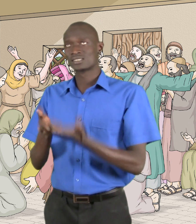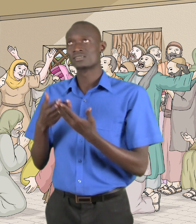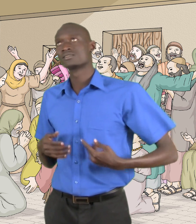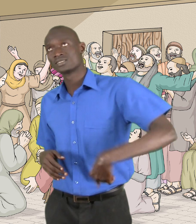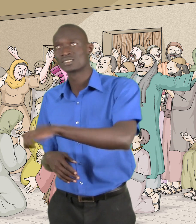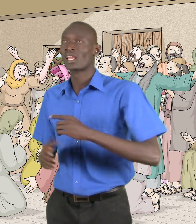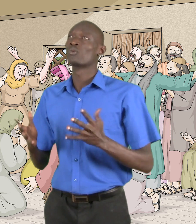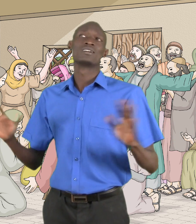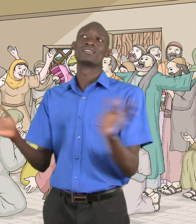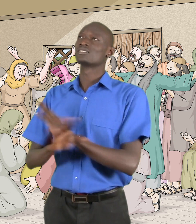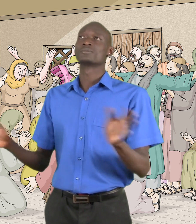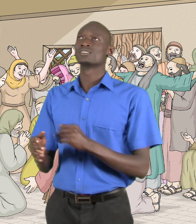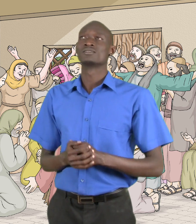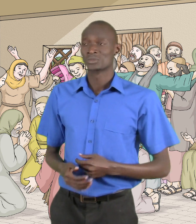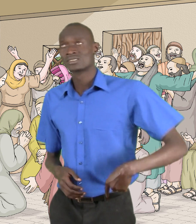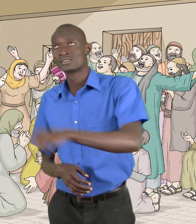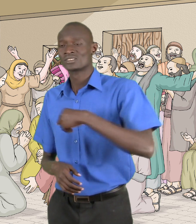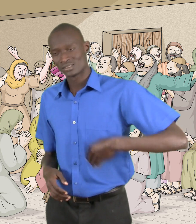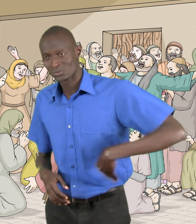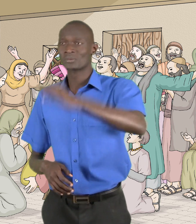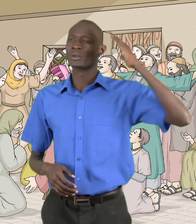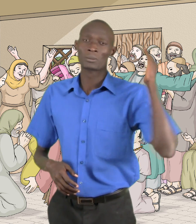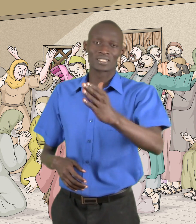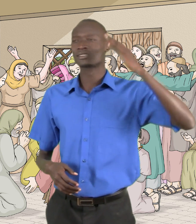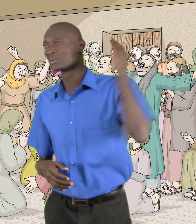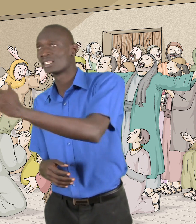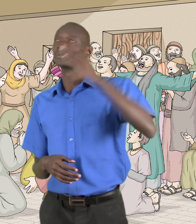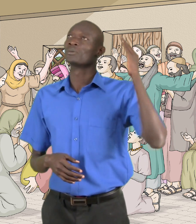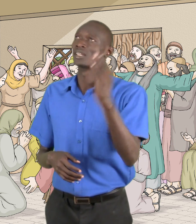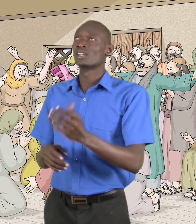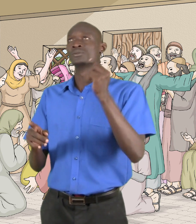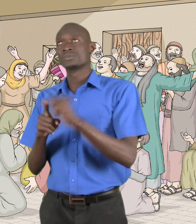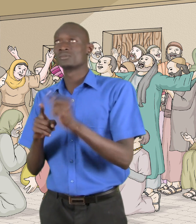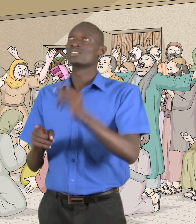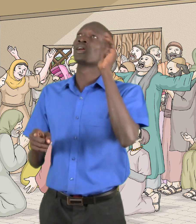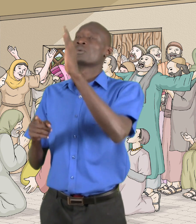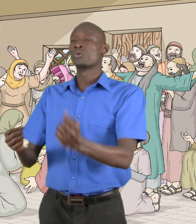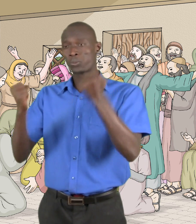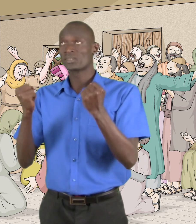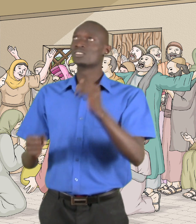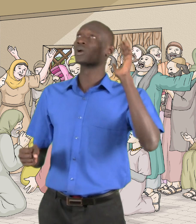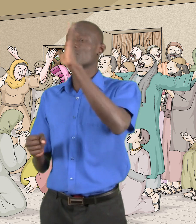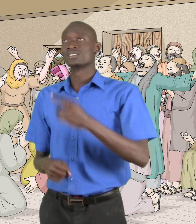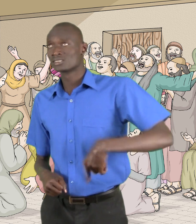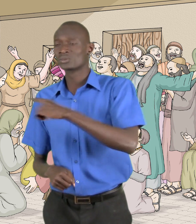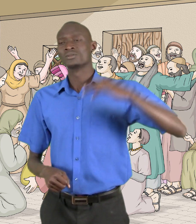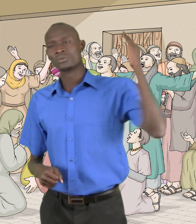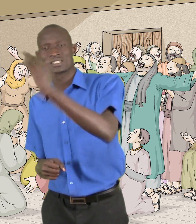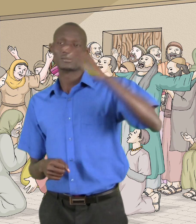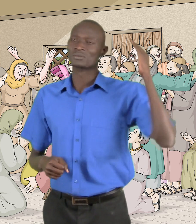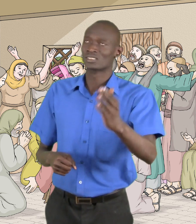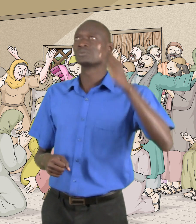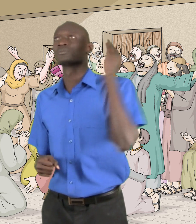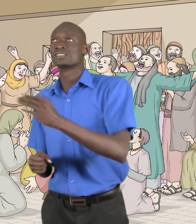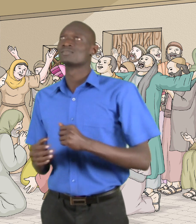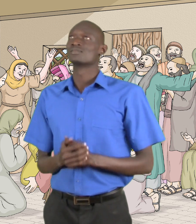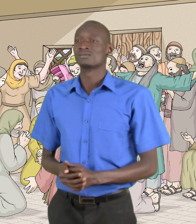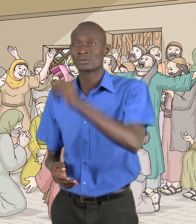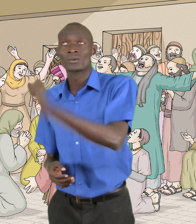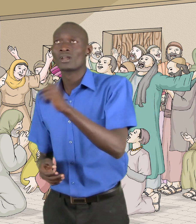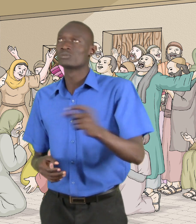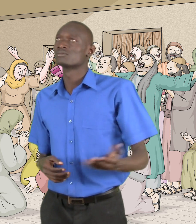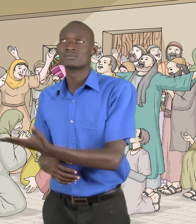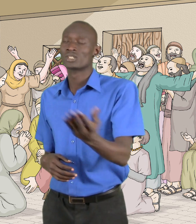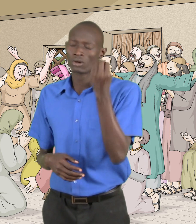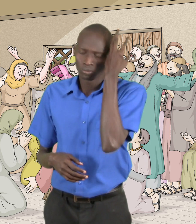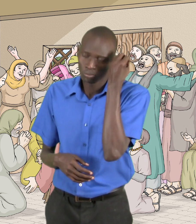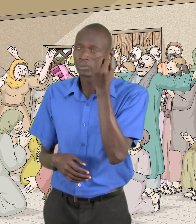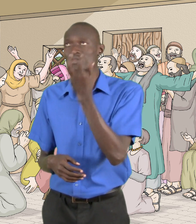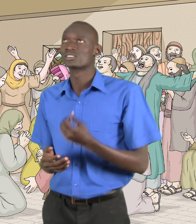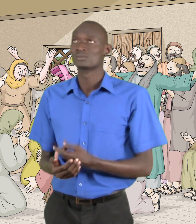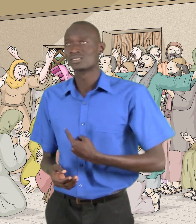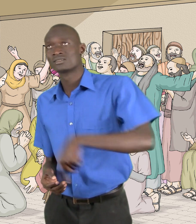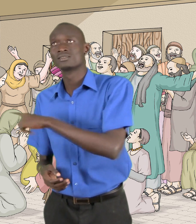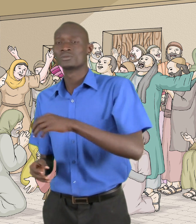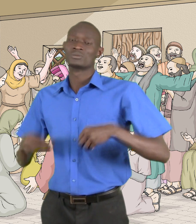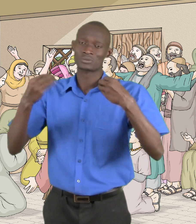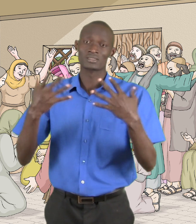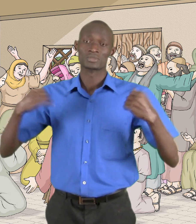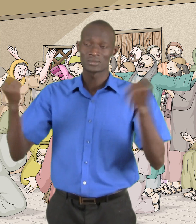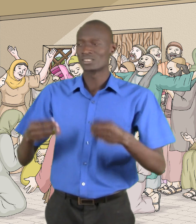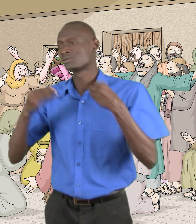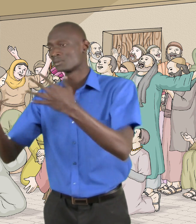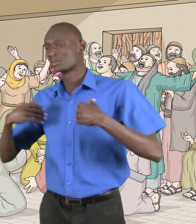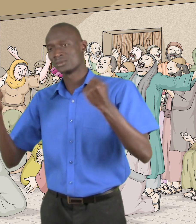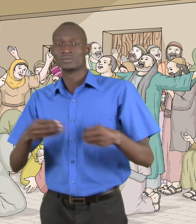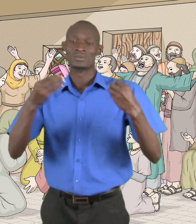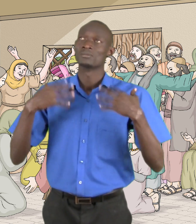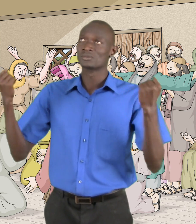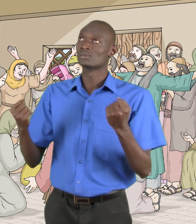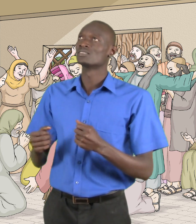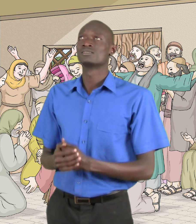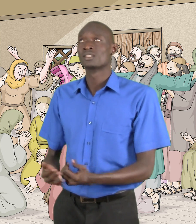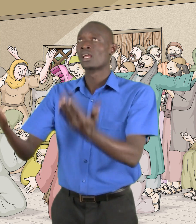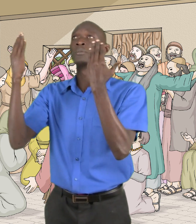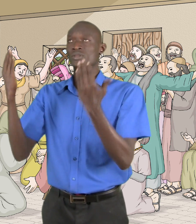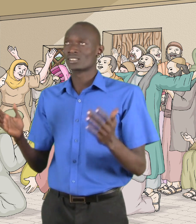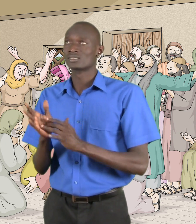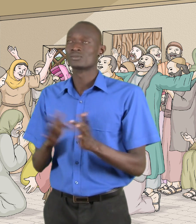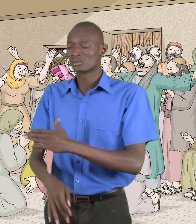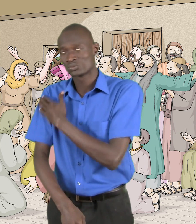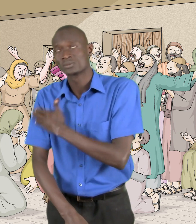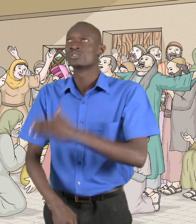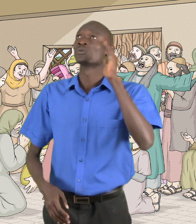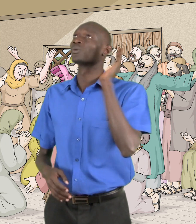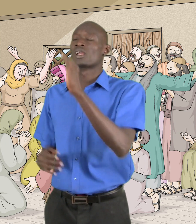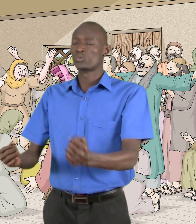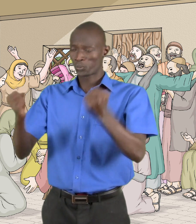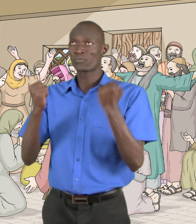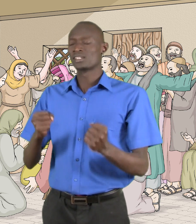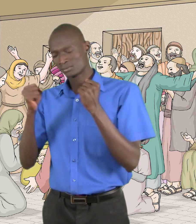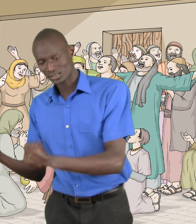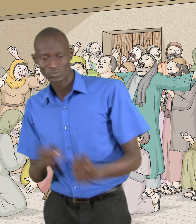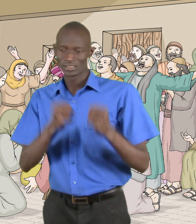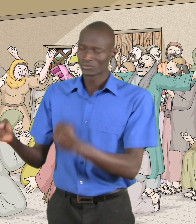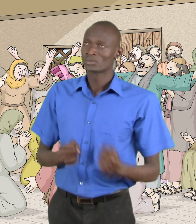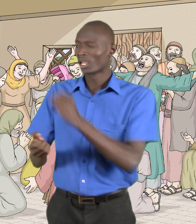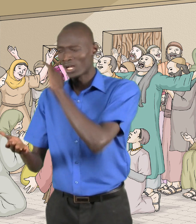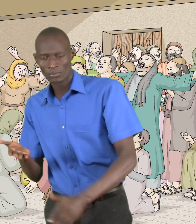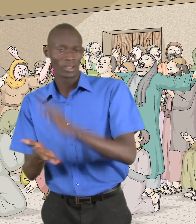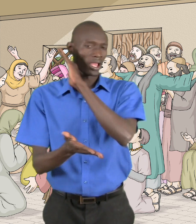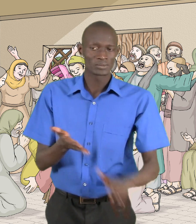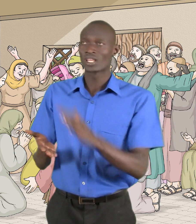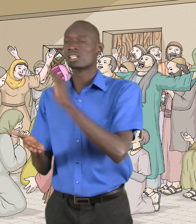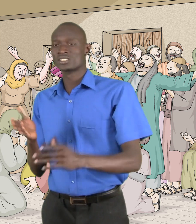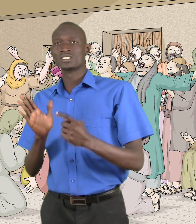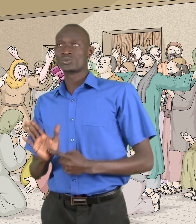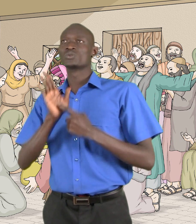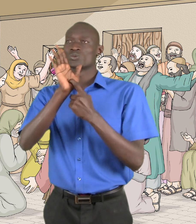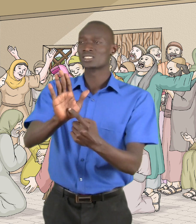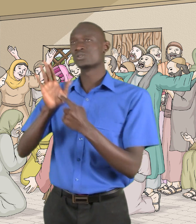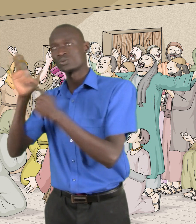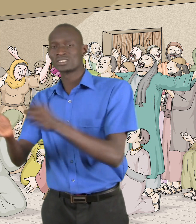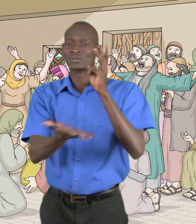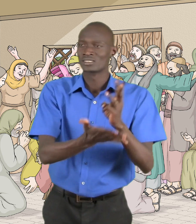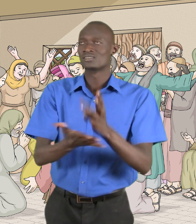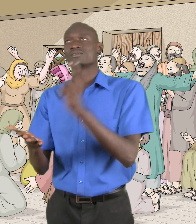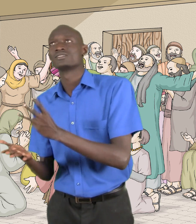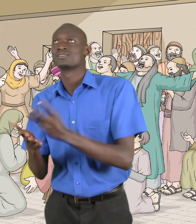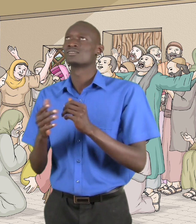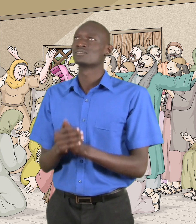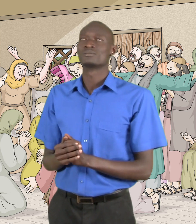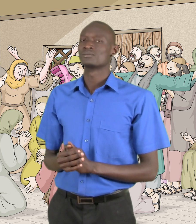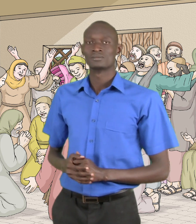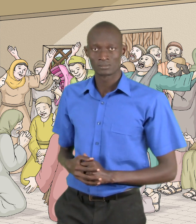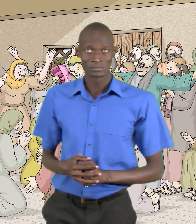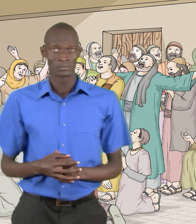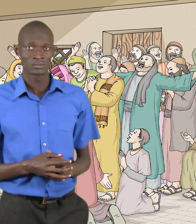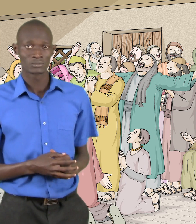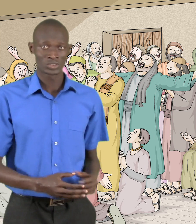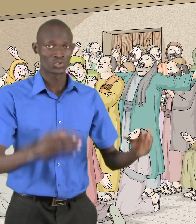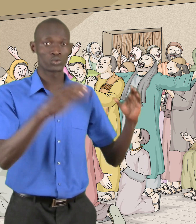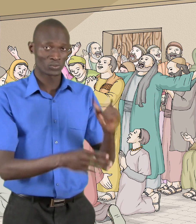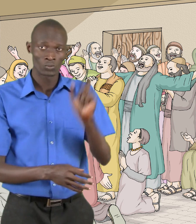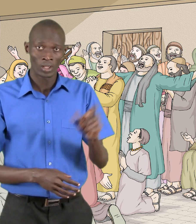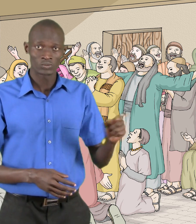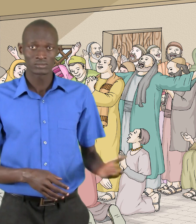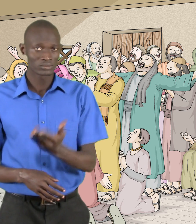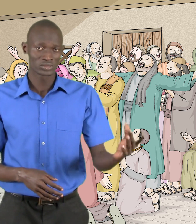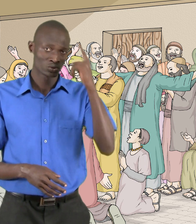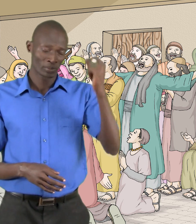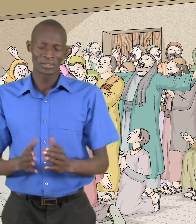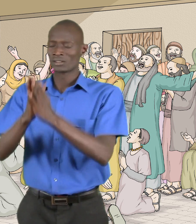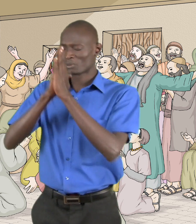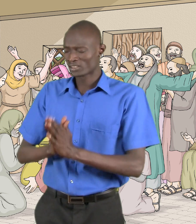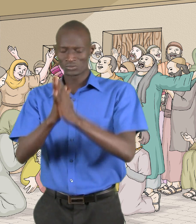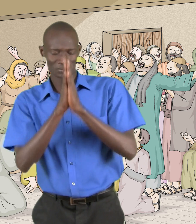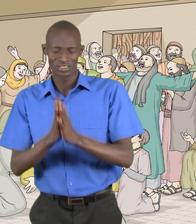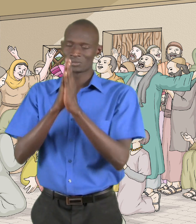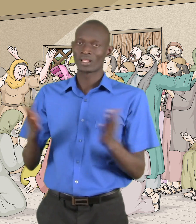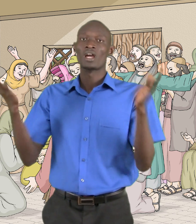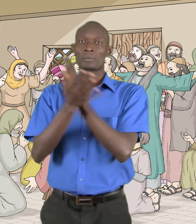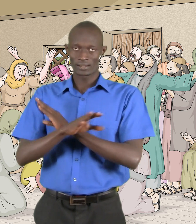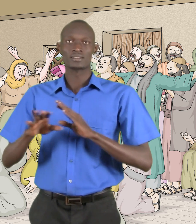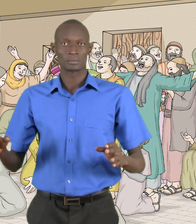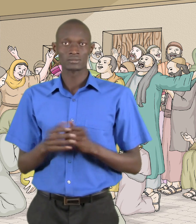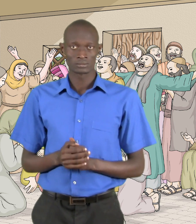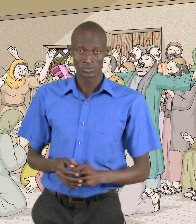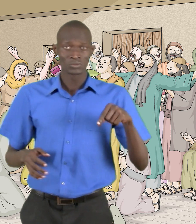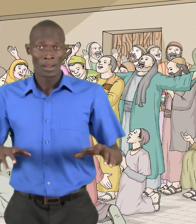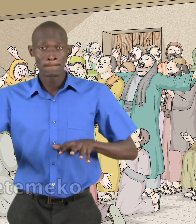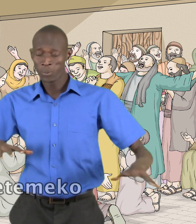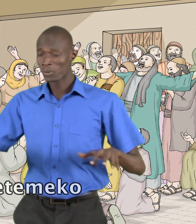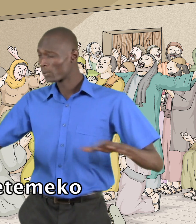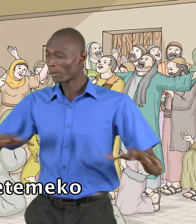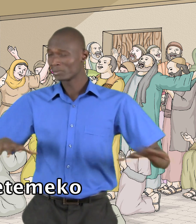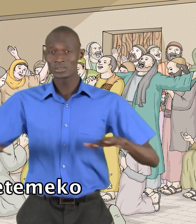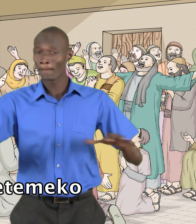And now, Lord, consider their threats, and enable Your servants to speak Your word with complete boldness, as You stretch out Your hand to heal and perform signs and wonders through the name of Your holy servant Jesus.”